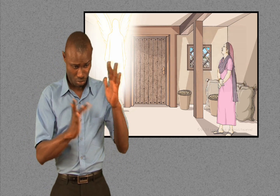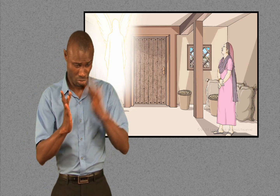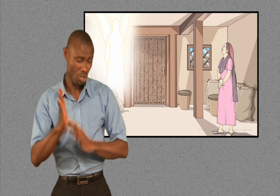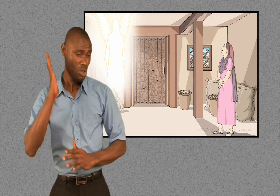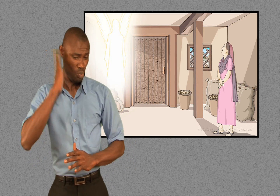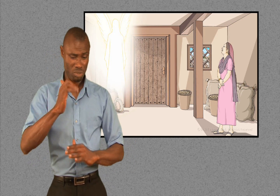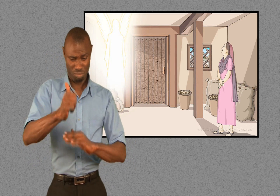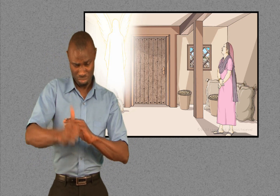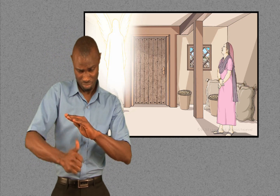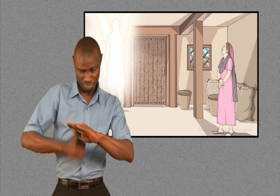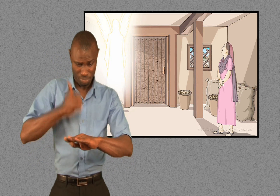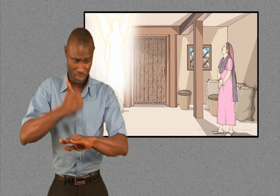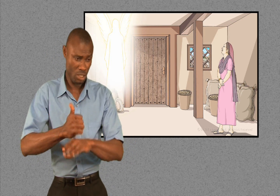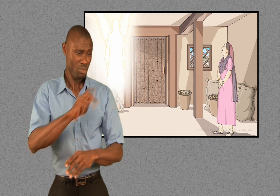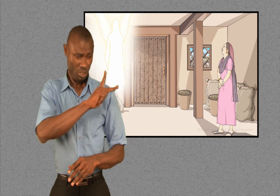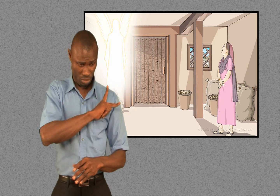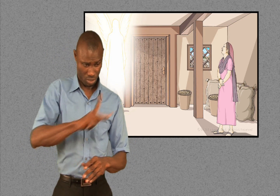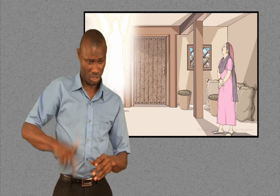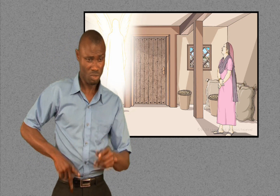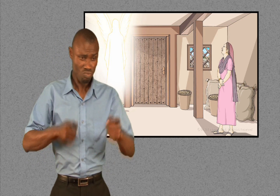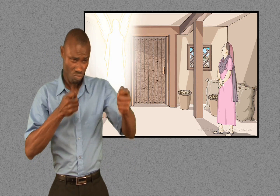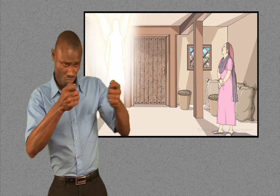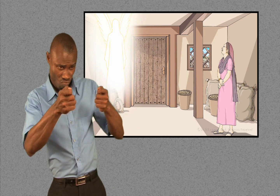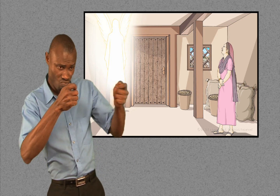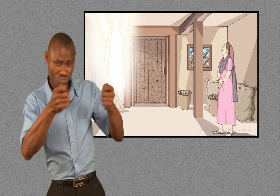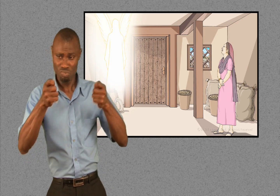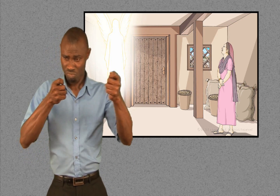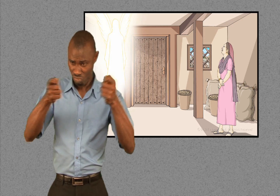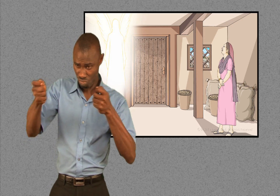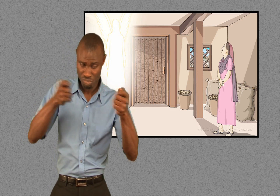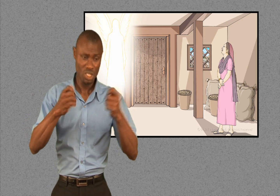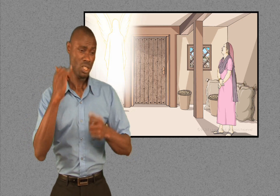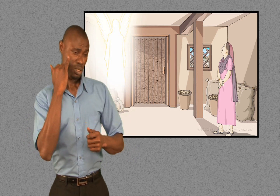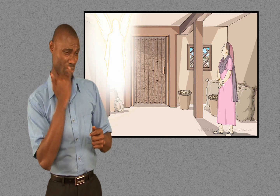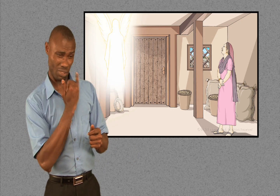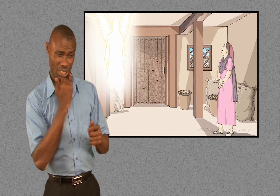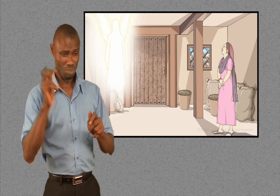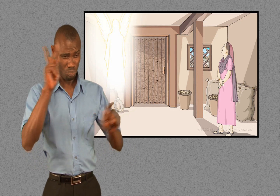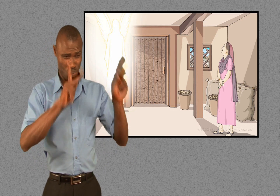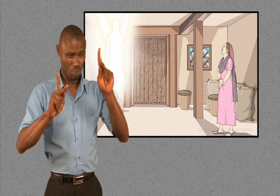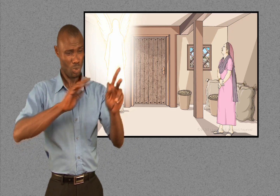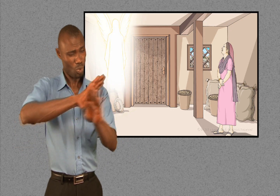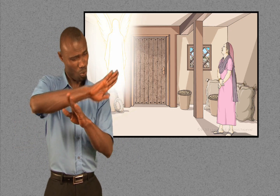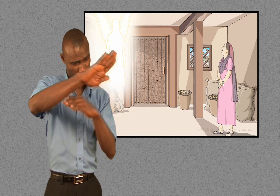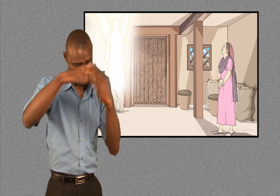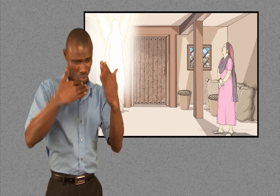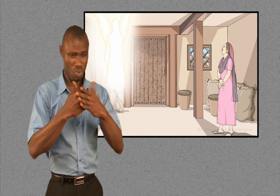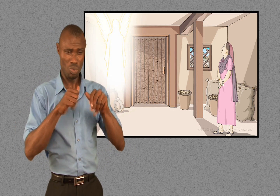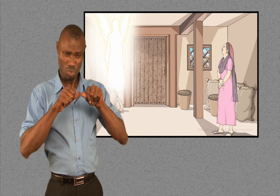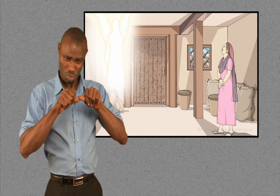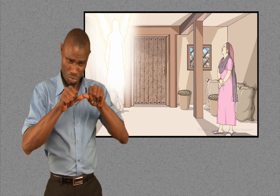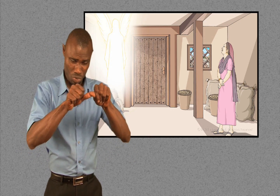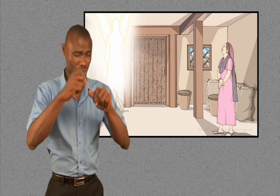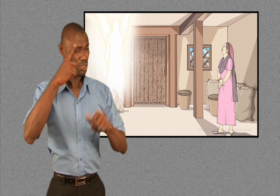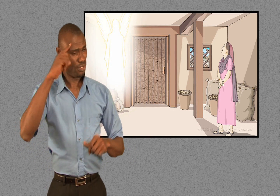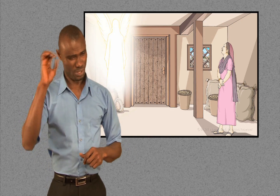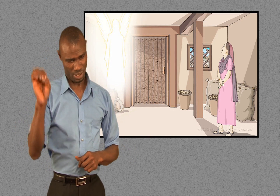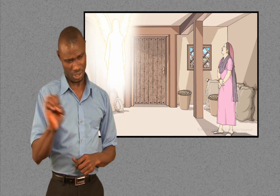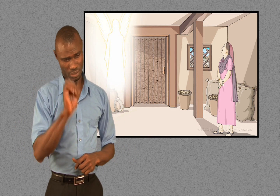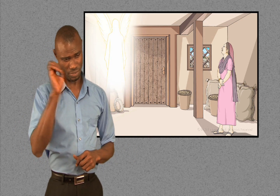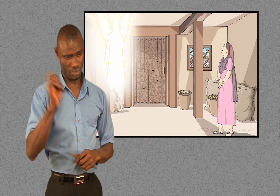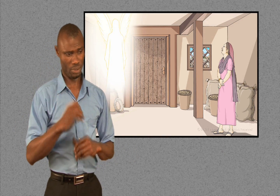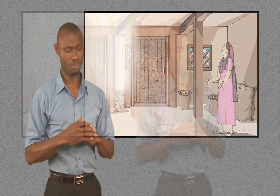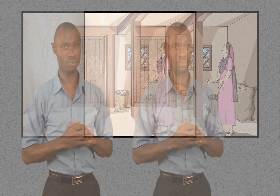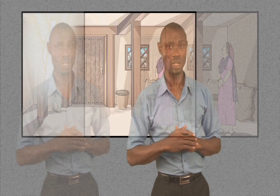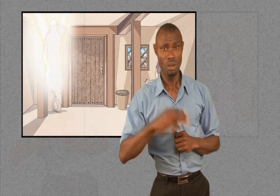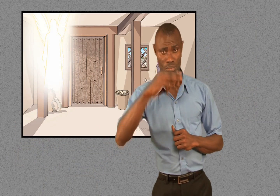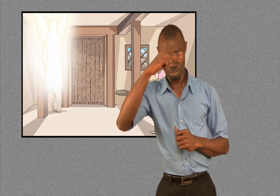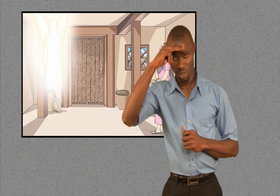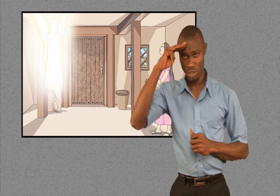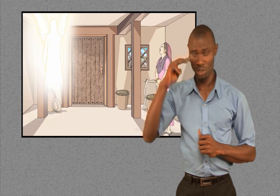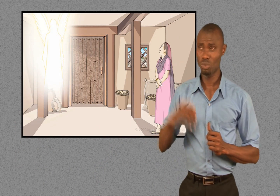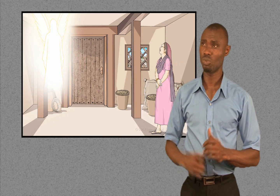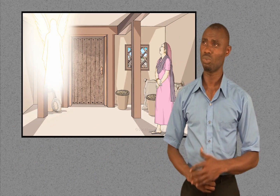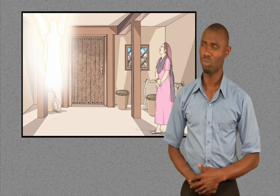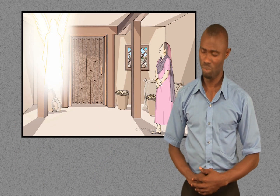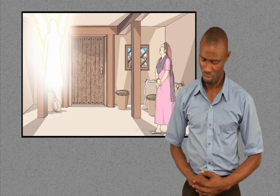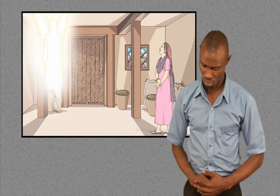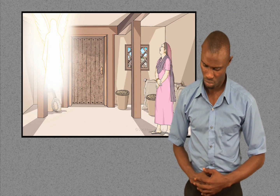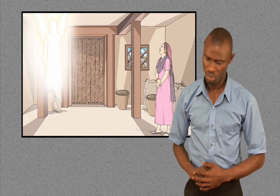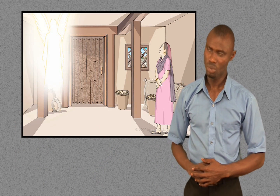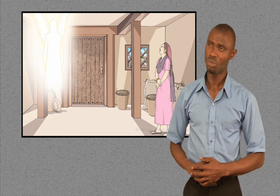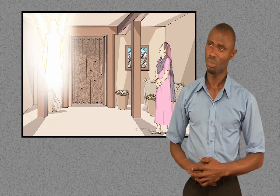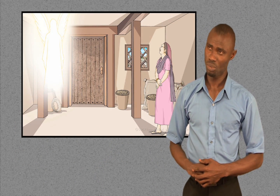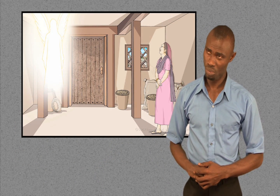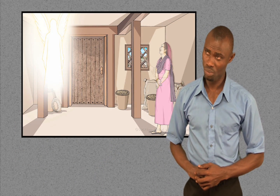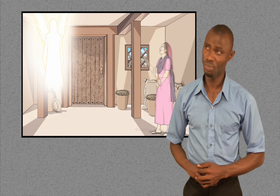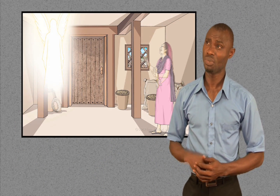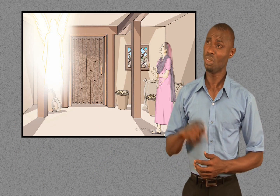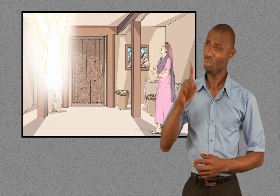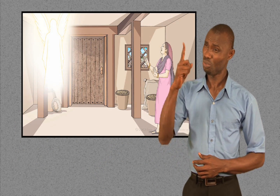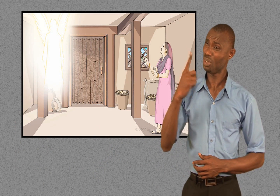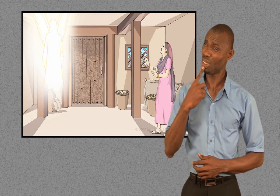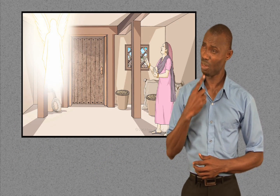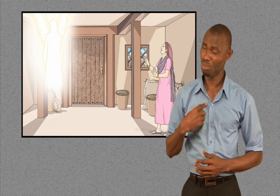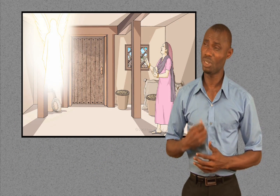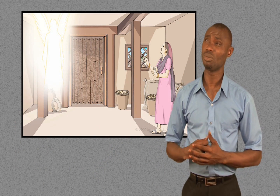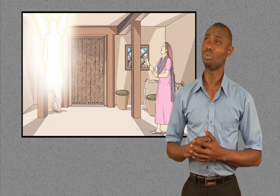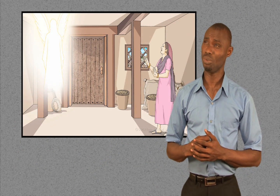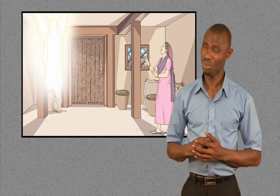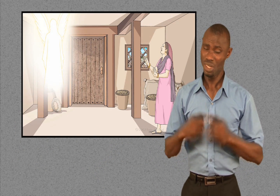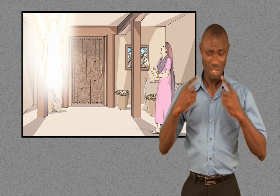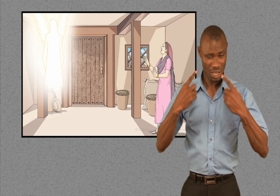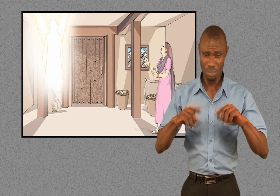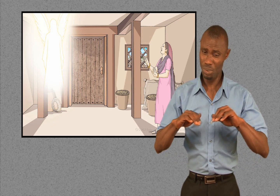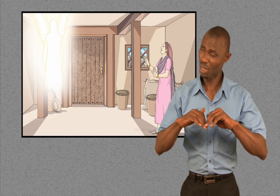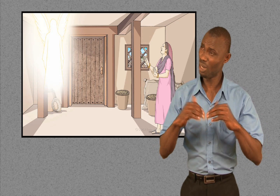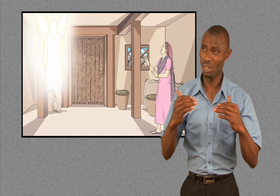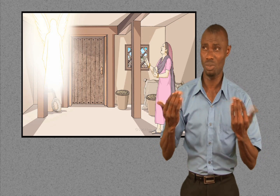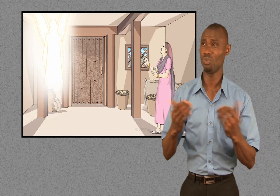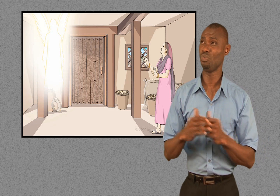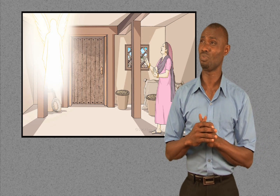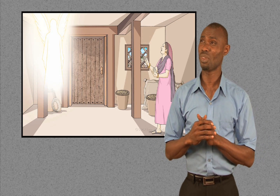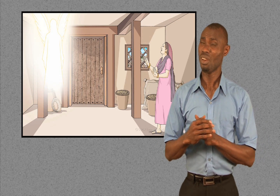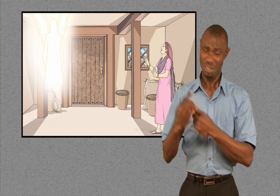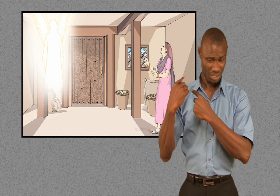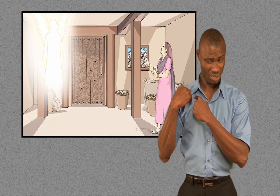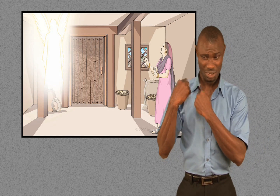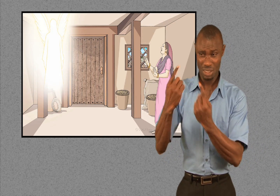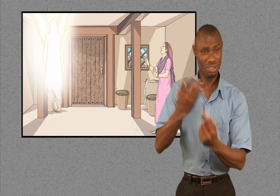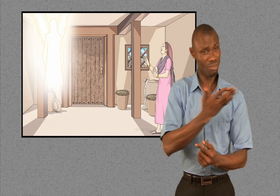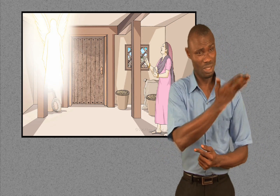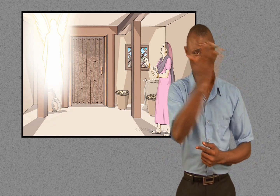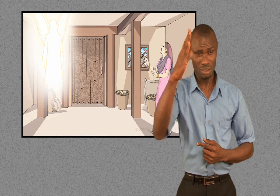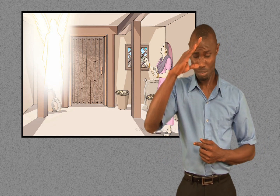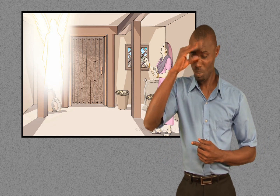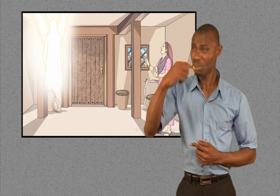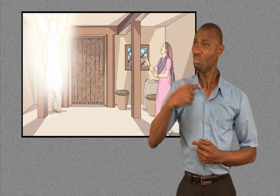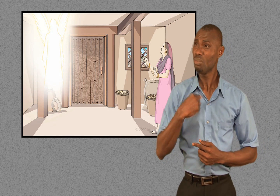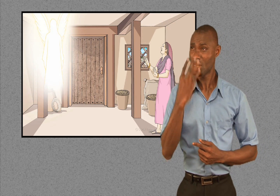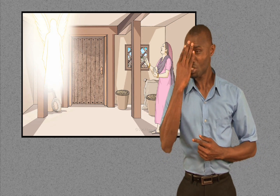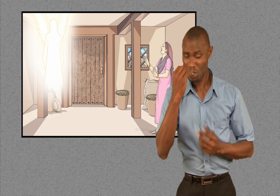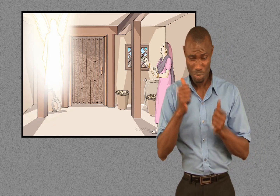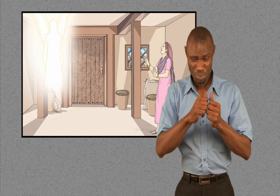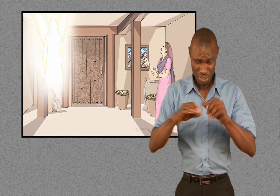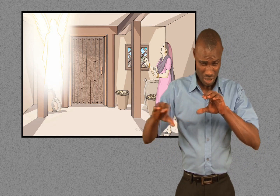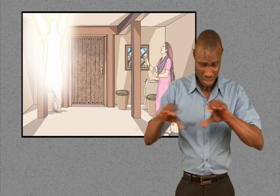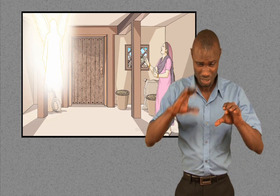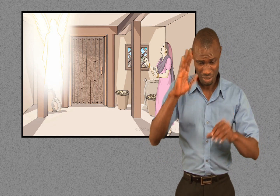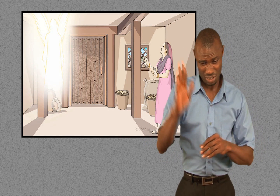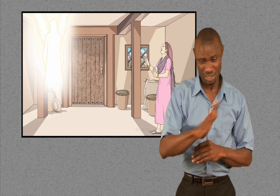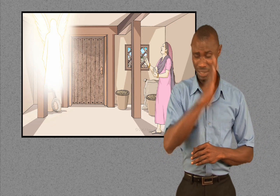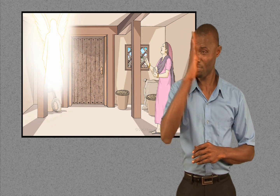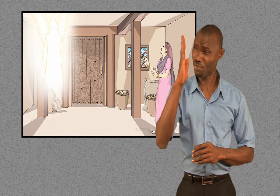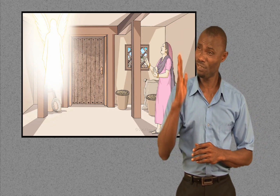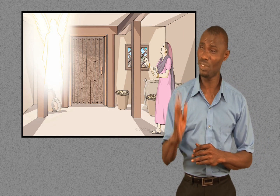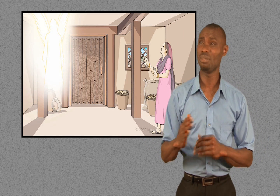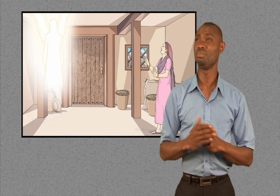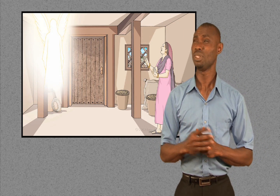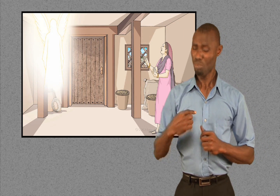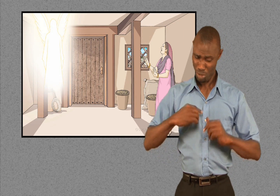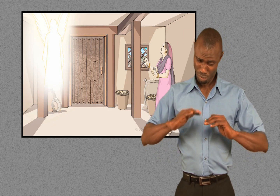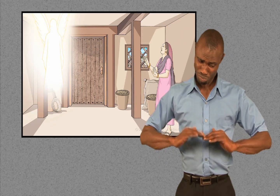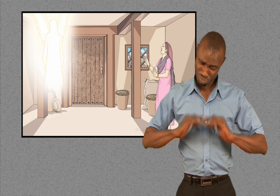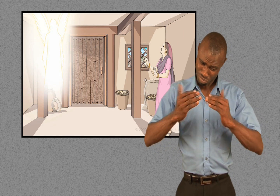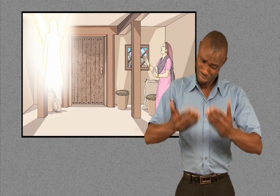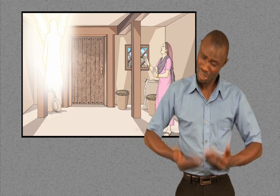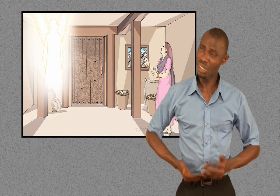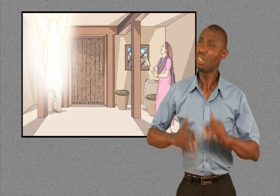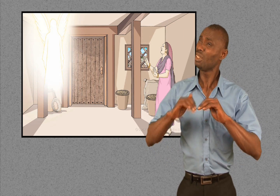His kingdom will never end!” “How can this be,” Mary asked the angel, “since I am a virgin?”